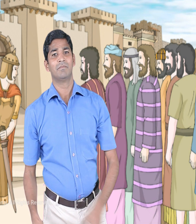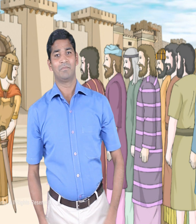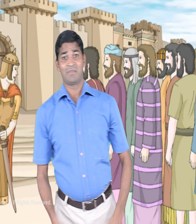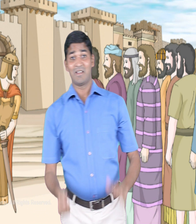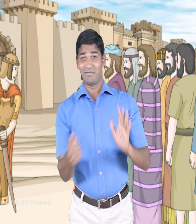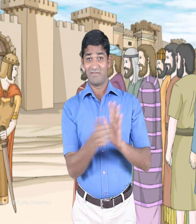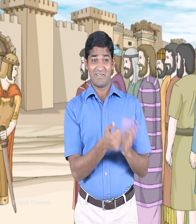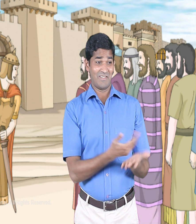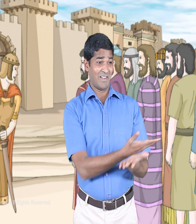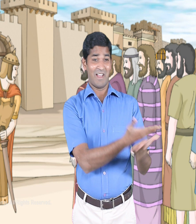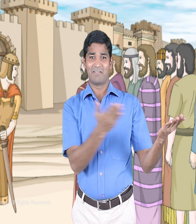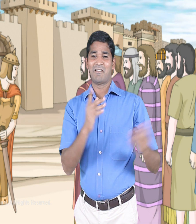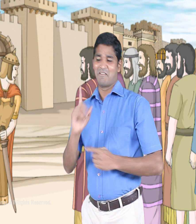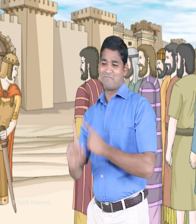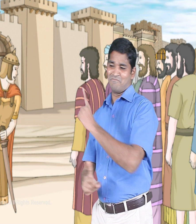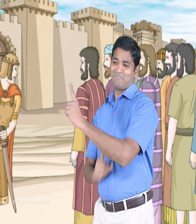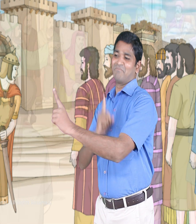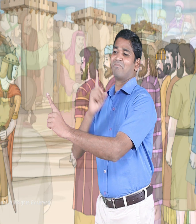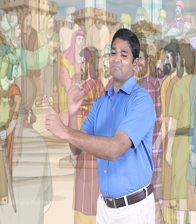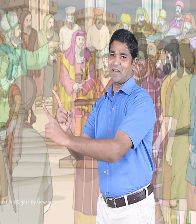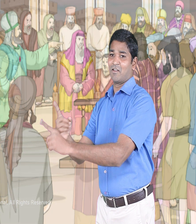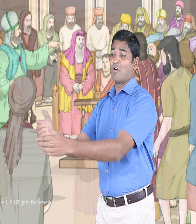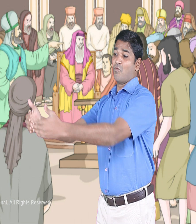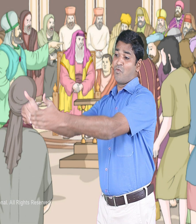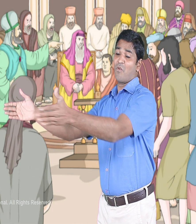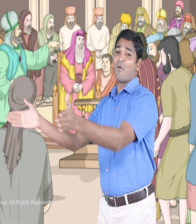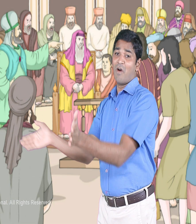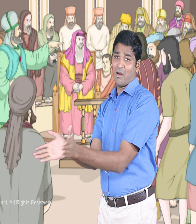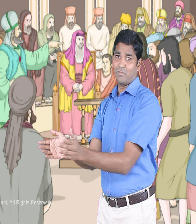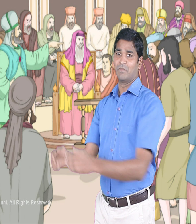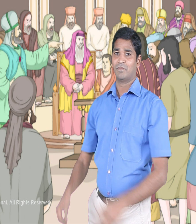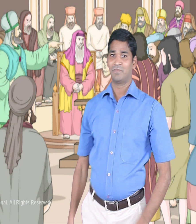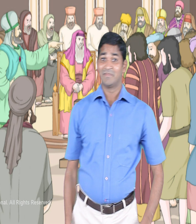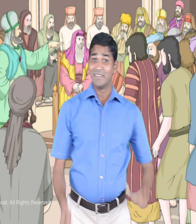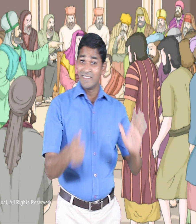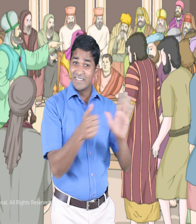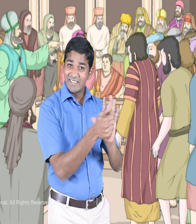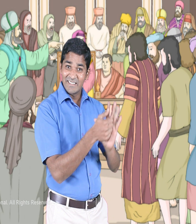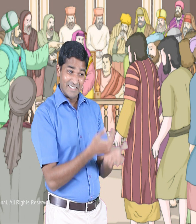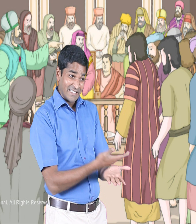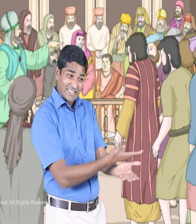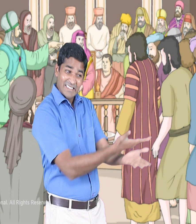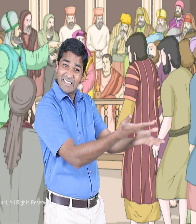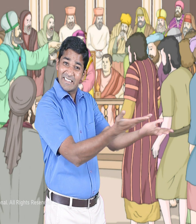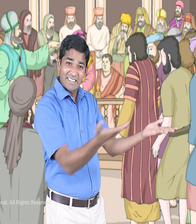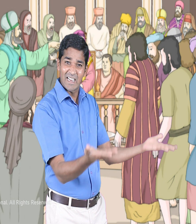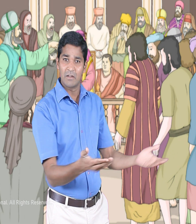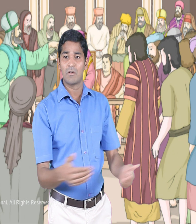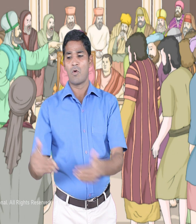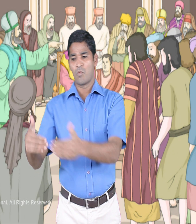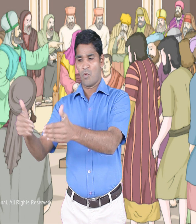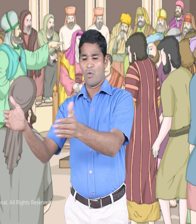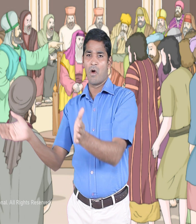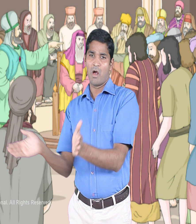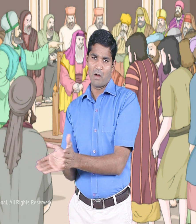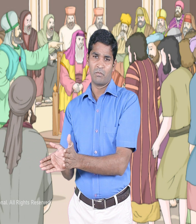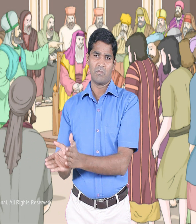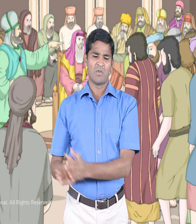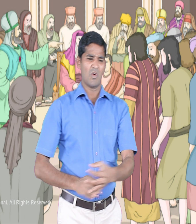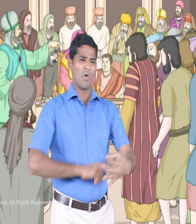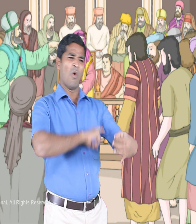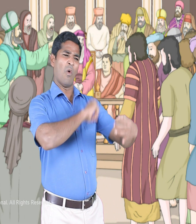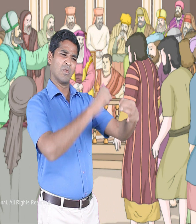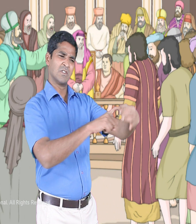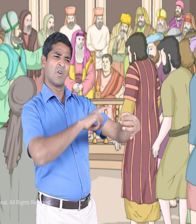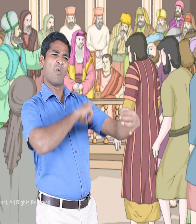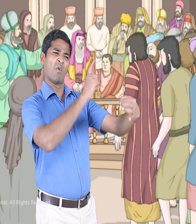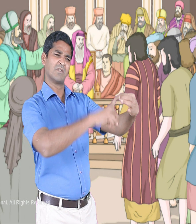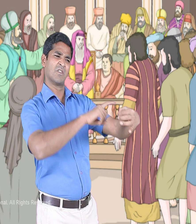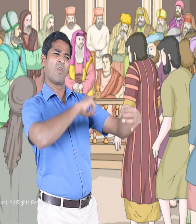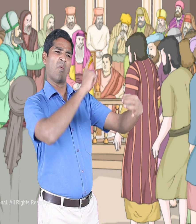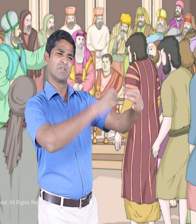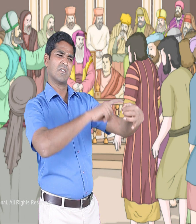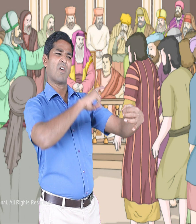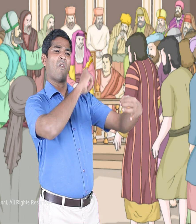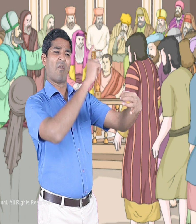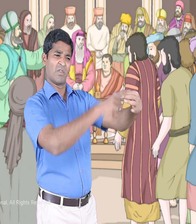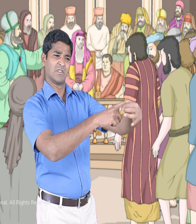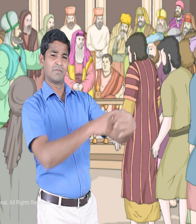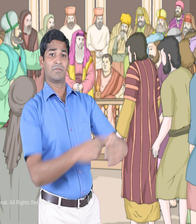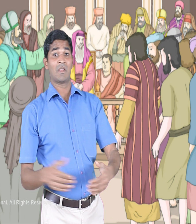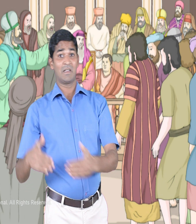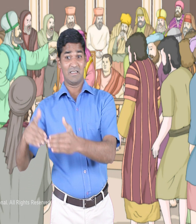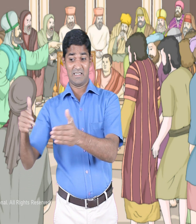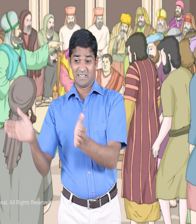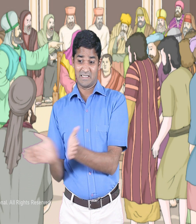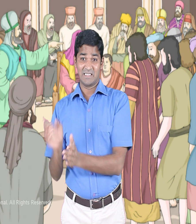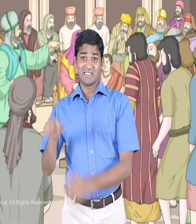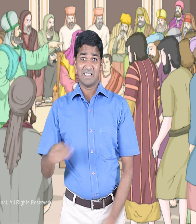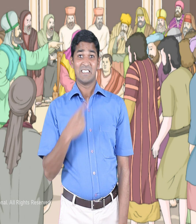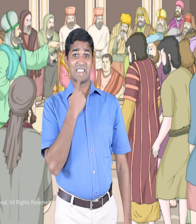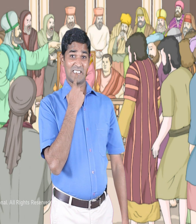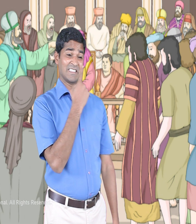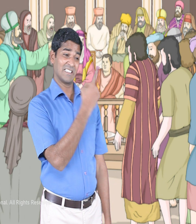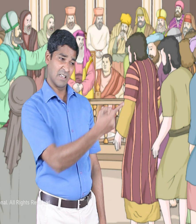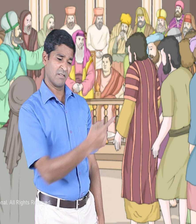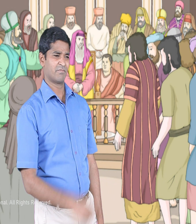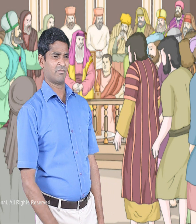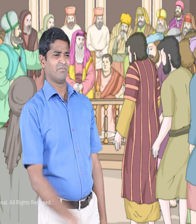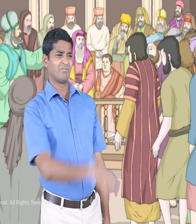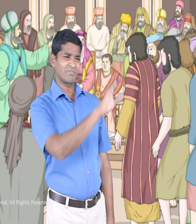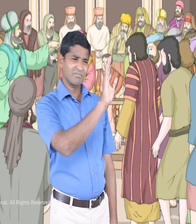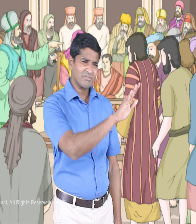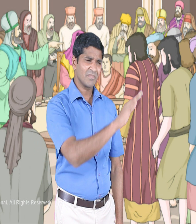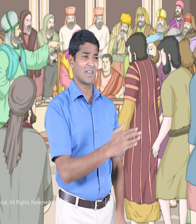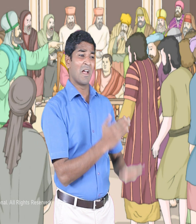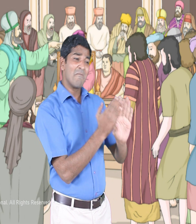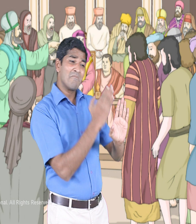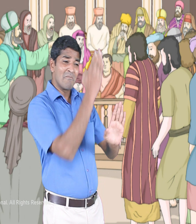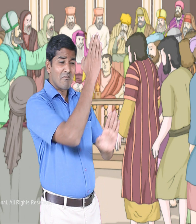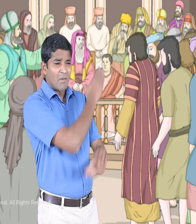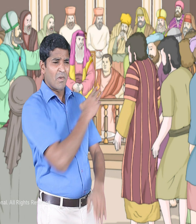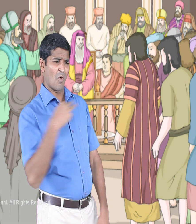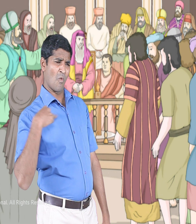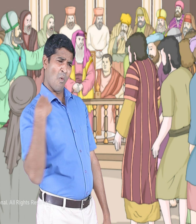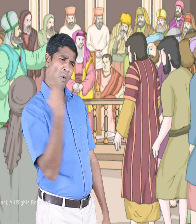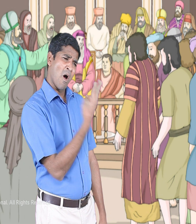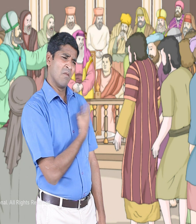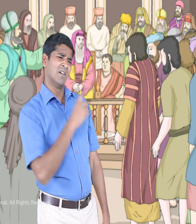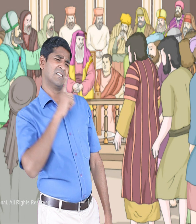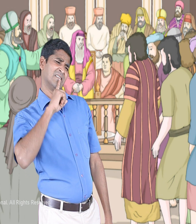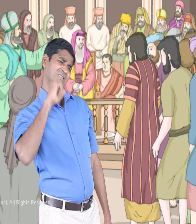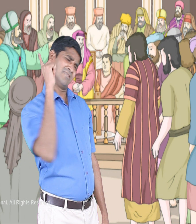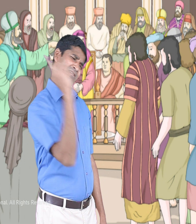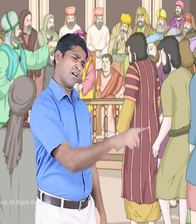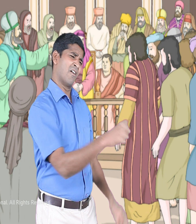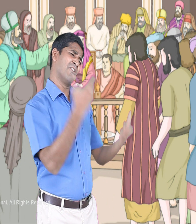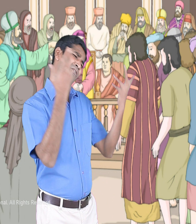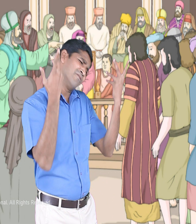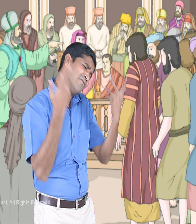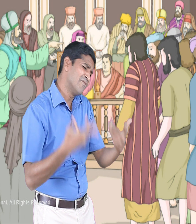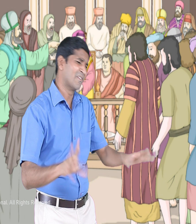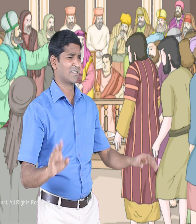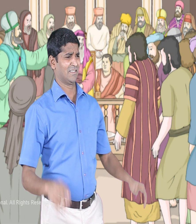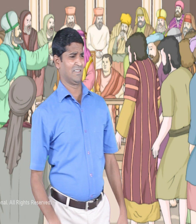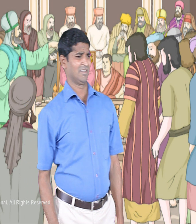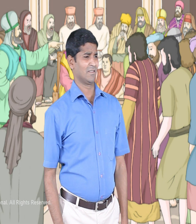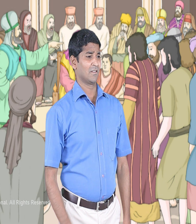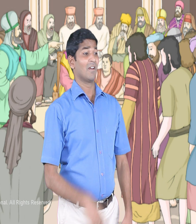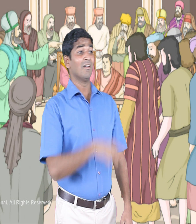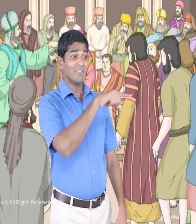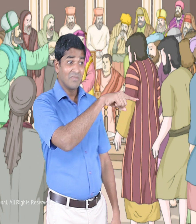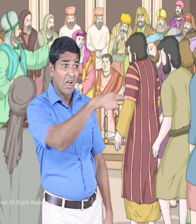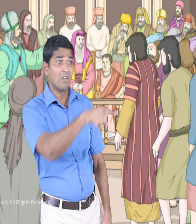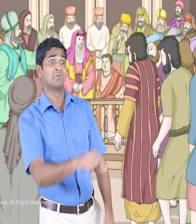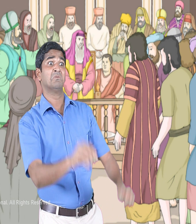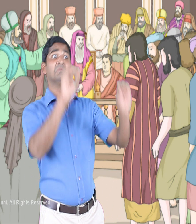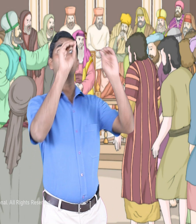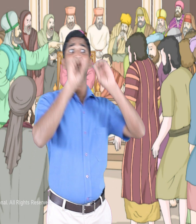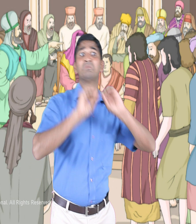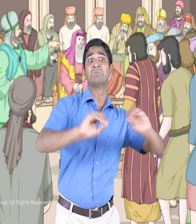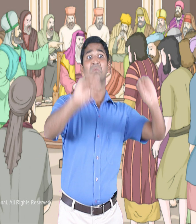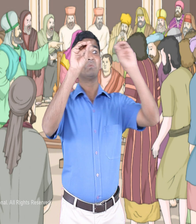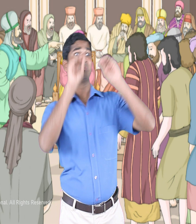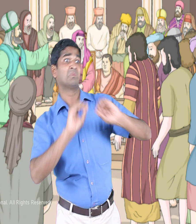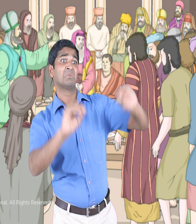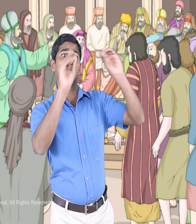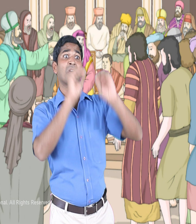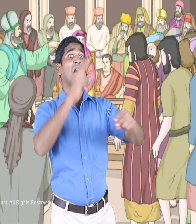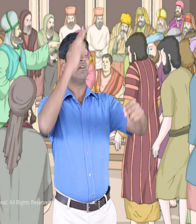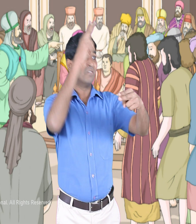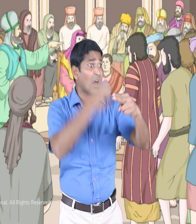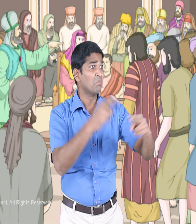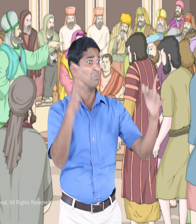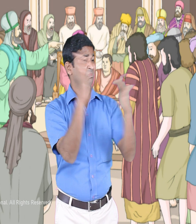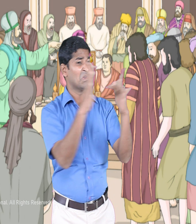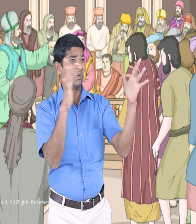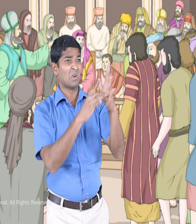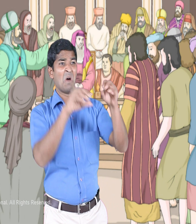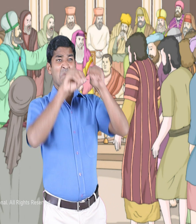They brought them in and made them stand before the Sanhedrin, where the high priest interrogated them.